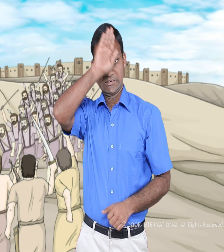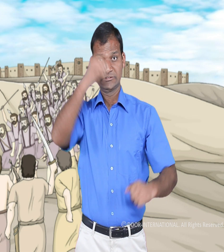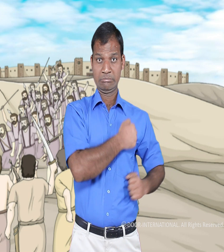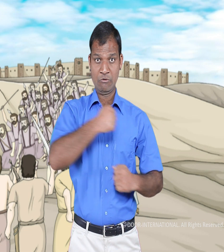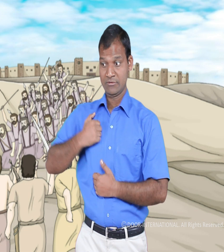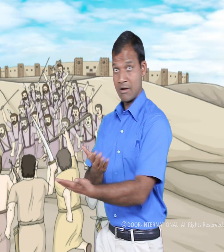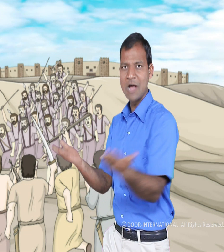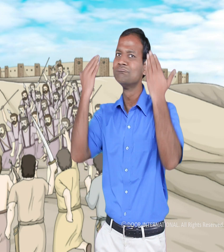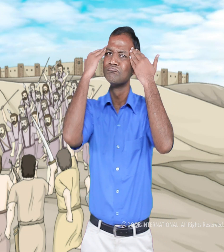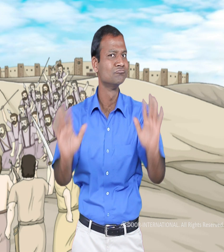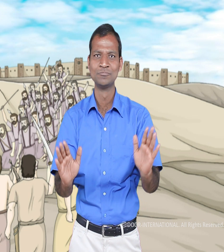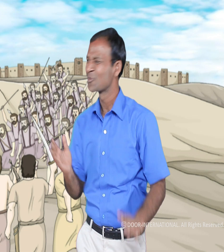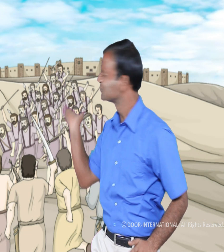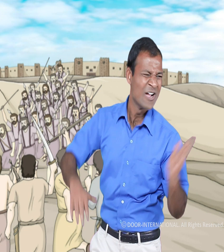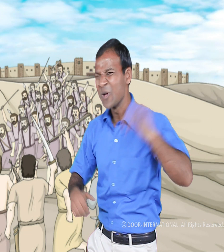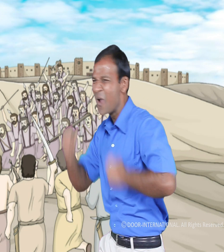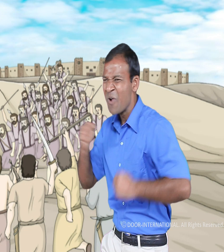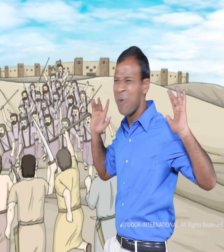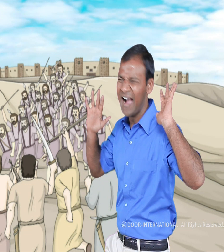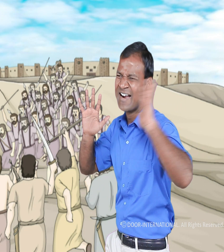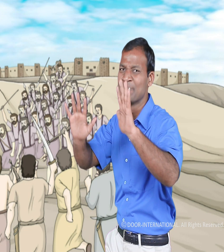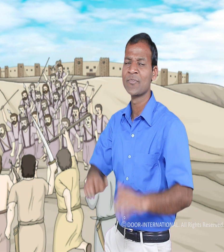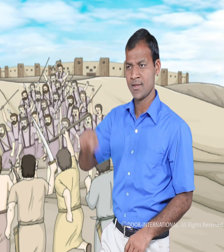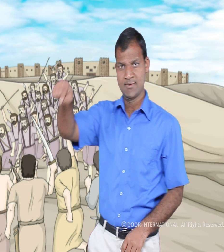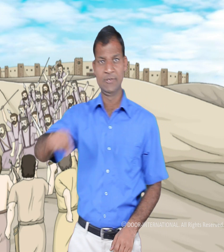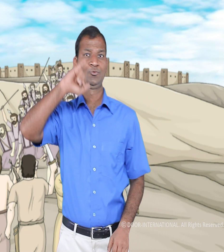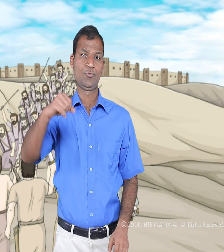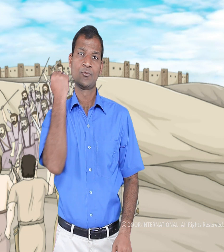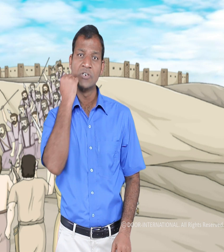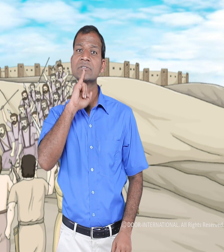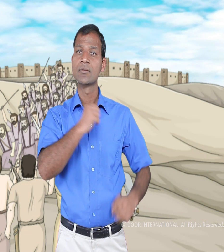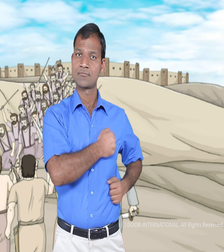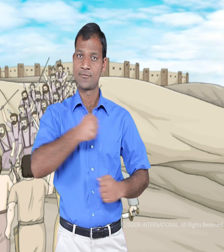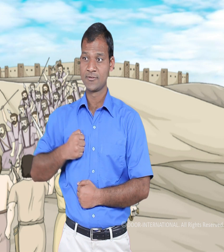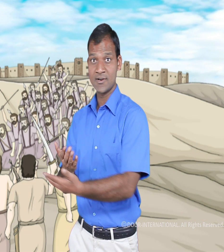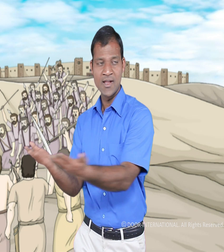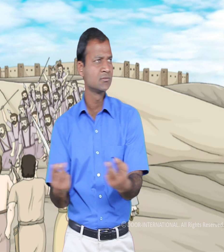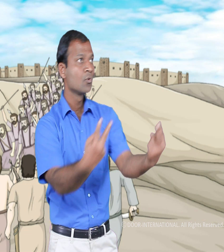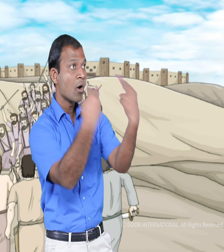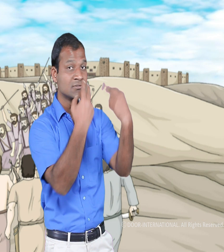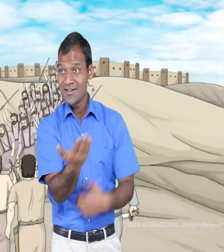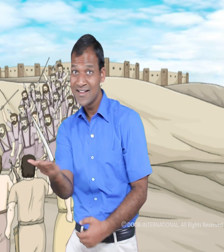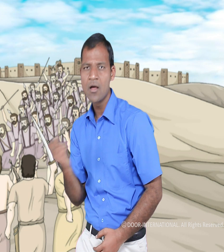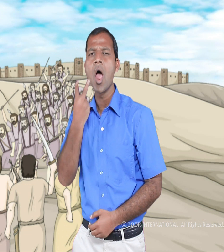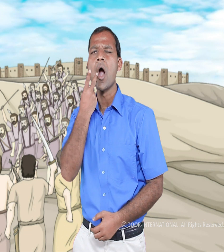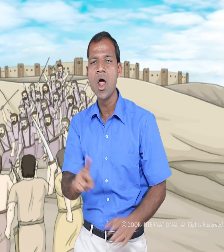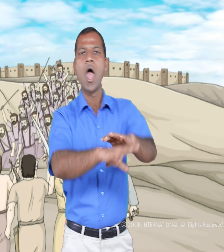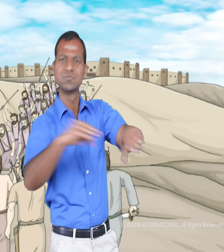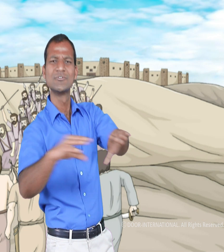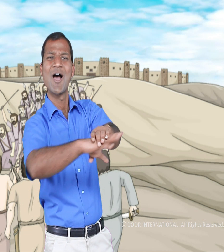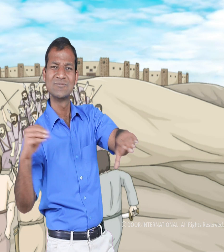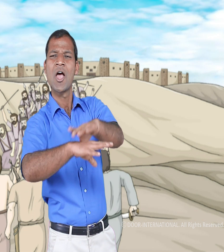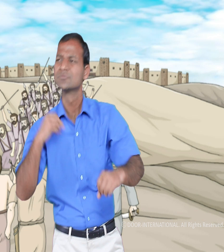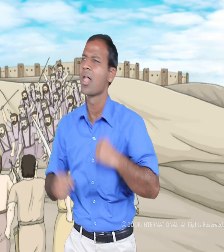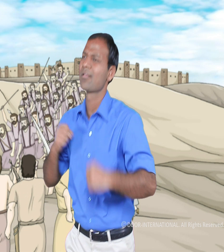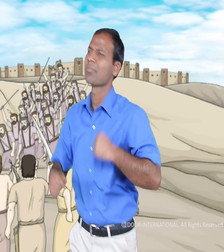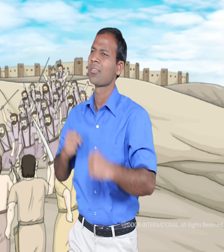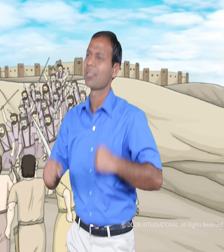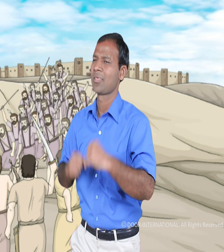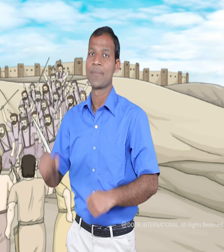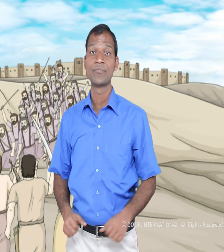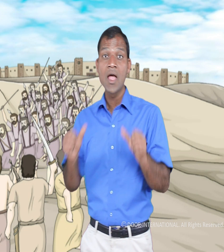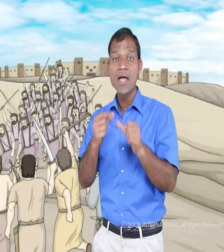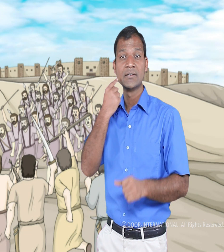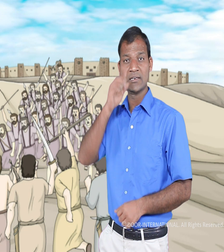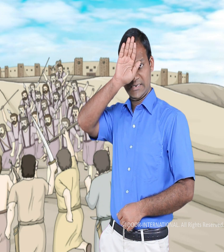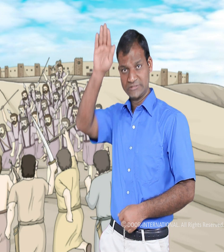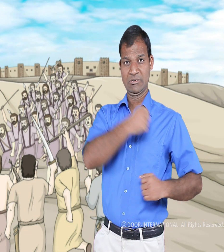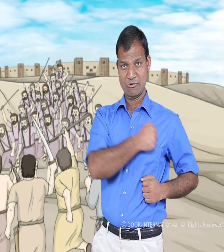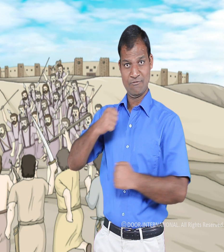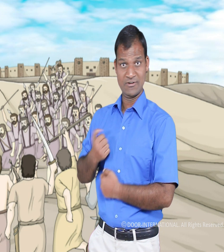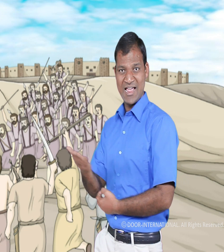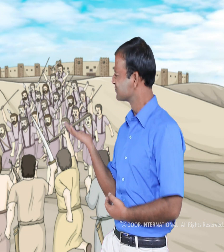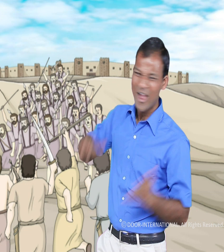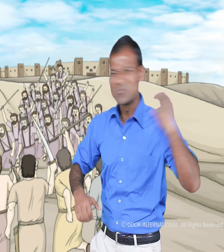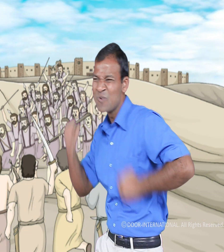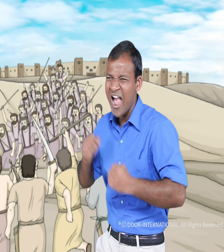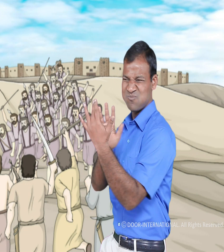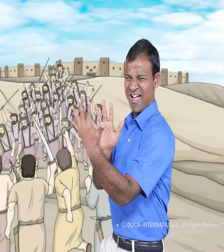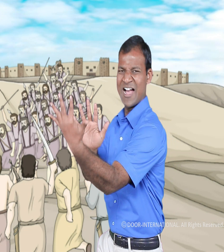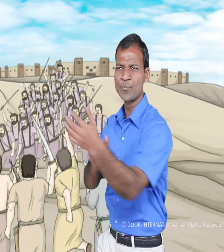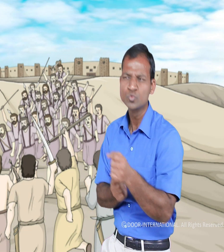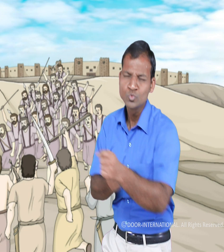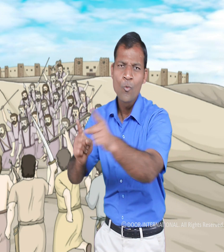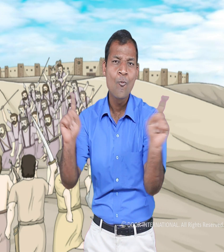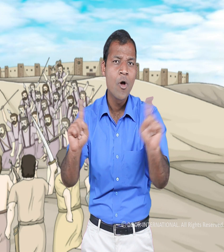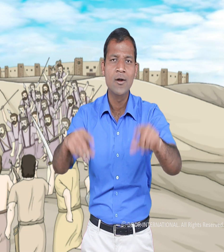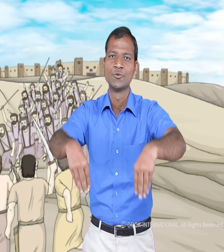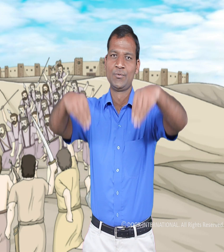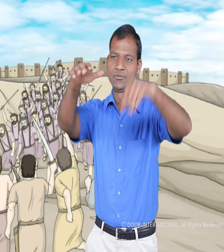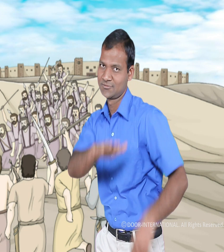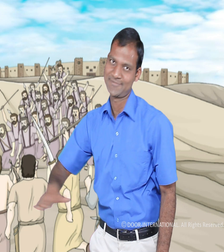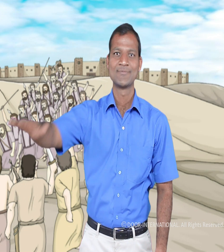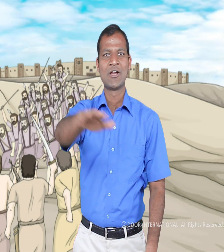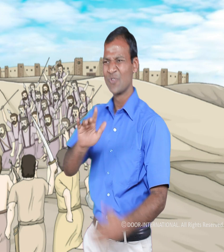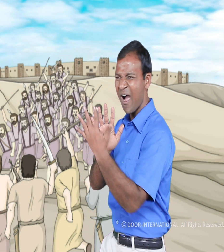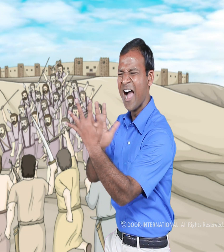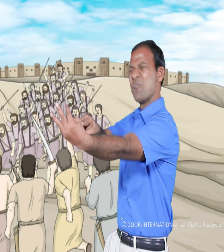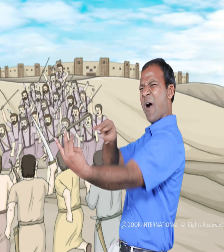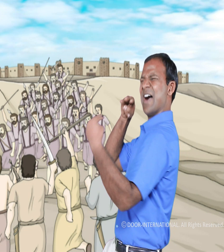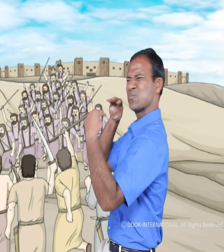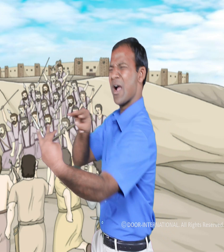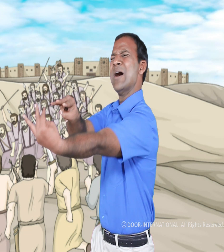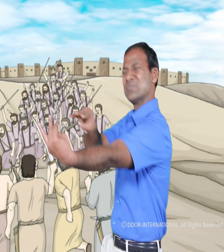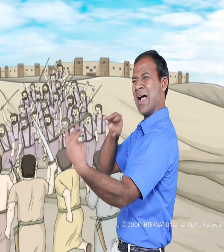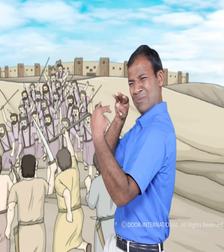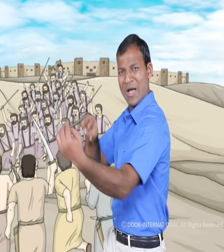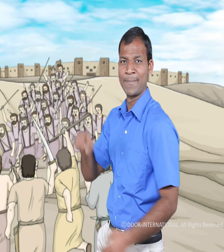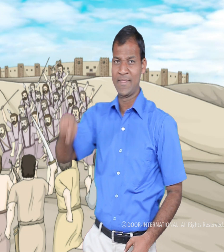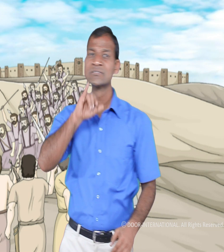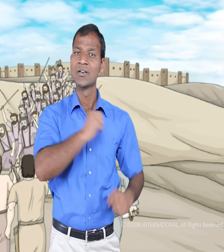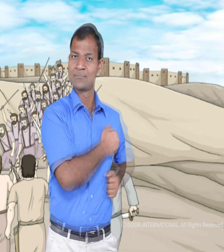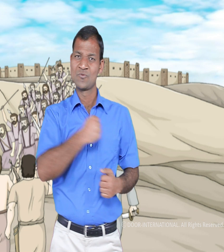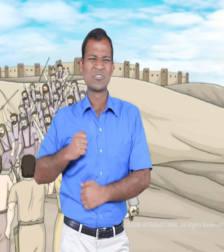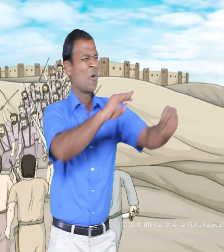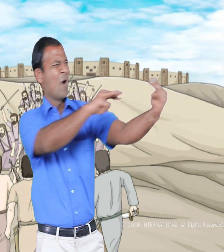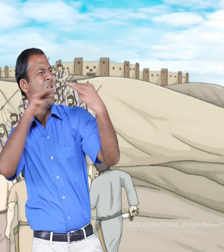Then all the men of Ai were summoned to pursue them, and they followed Joshua and were drawn away from the city.